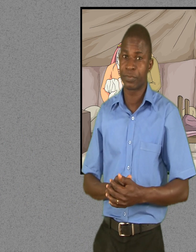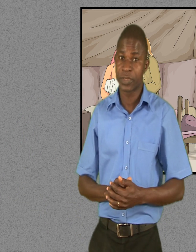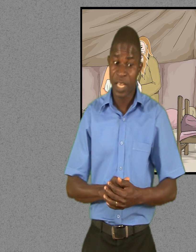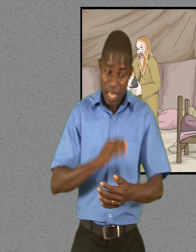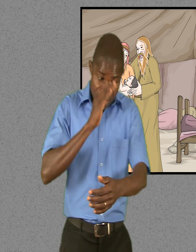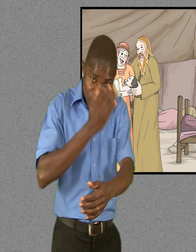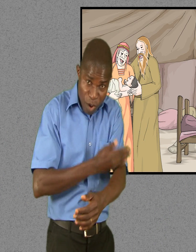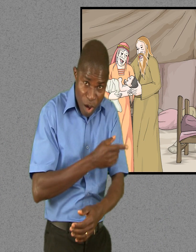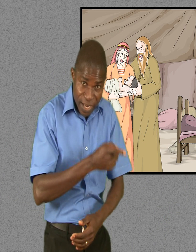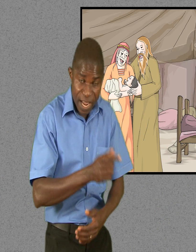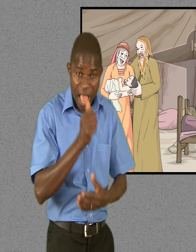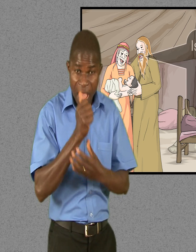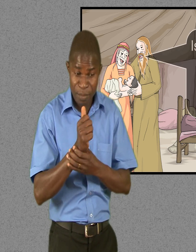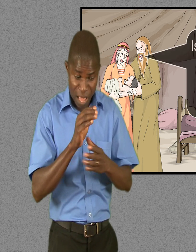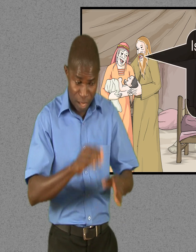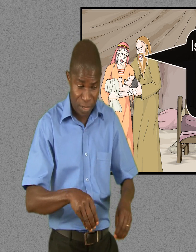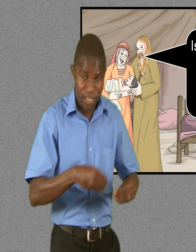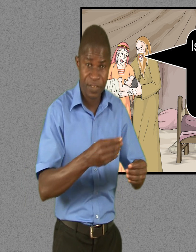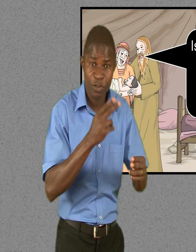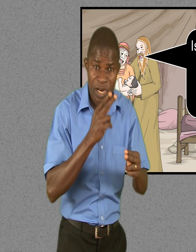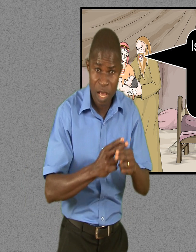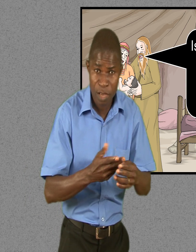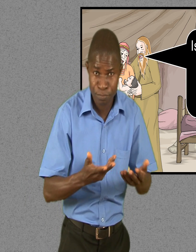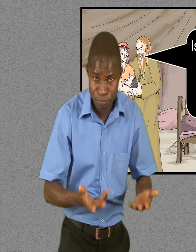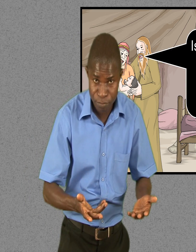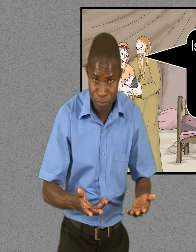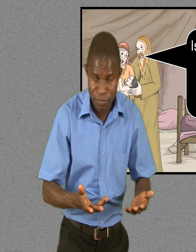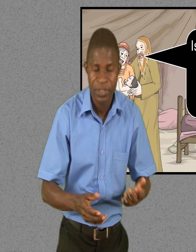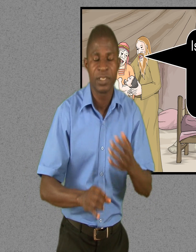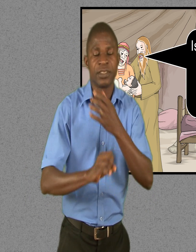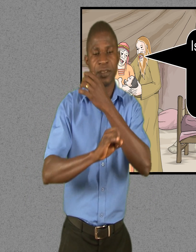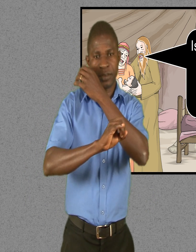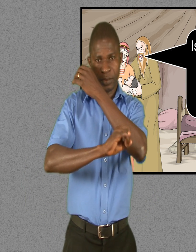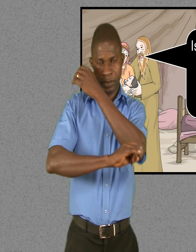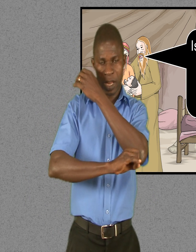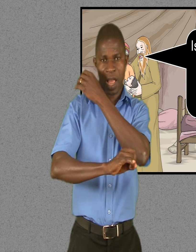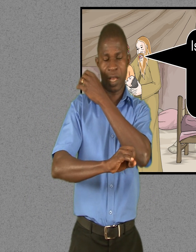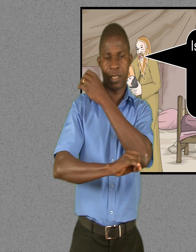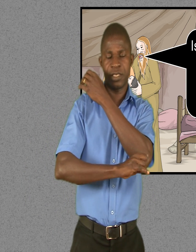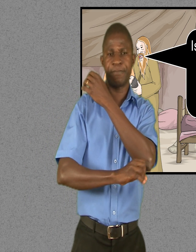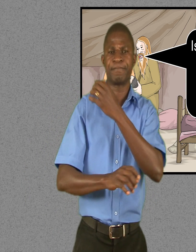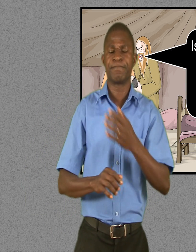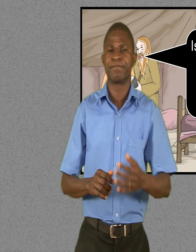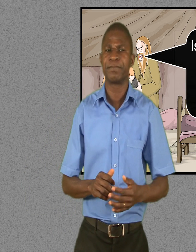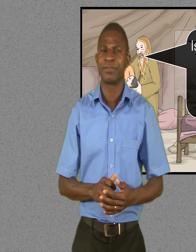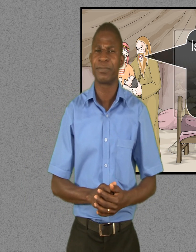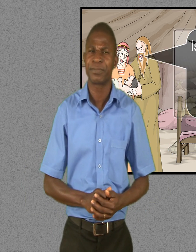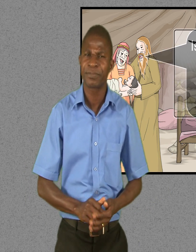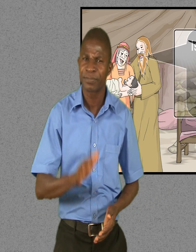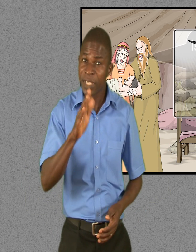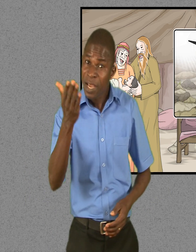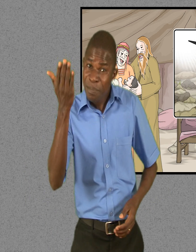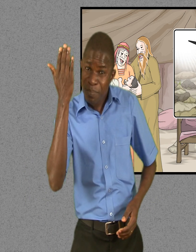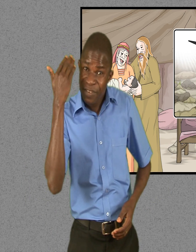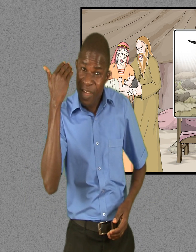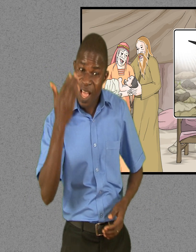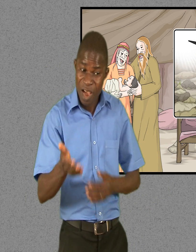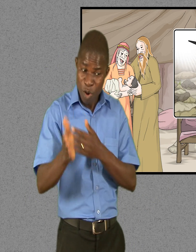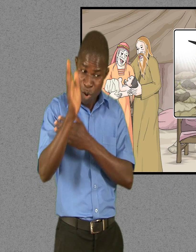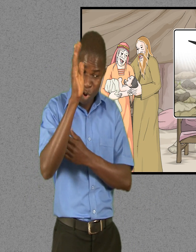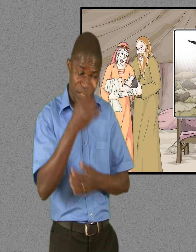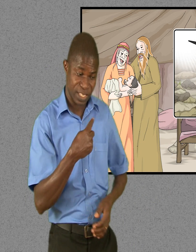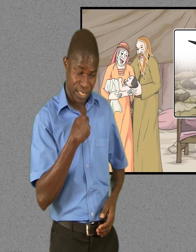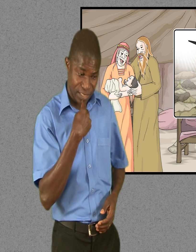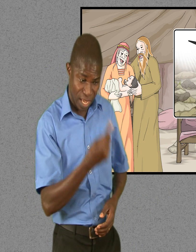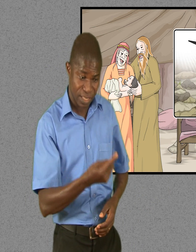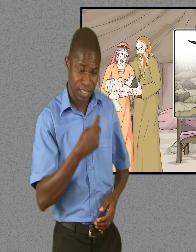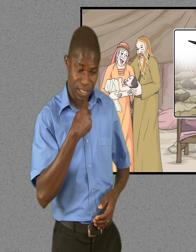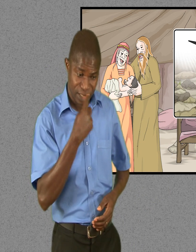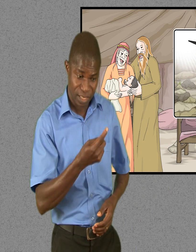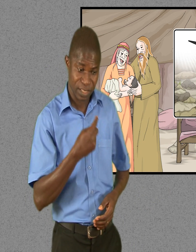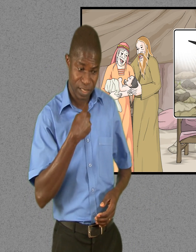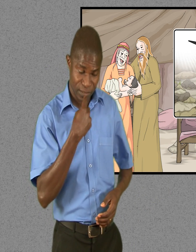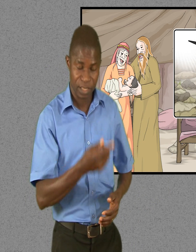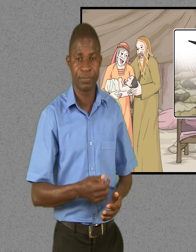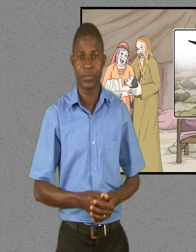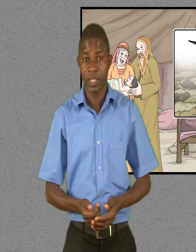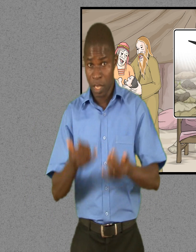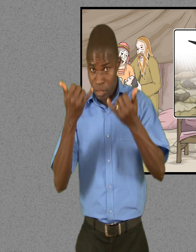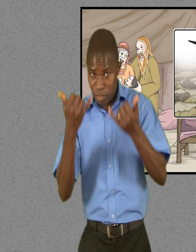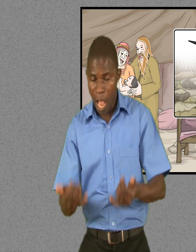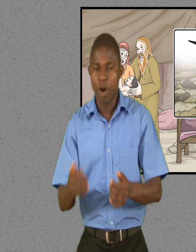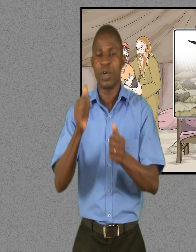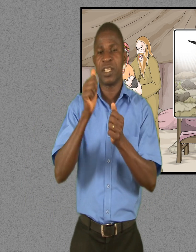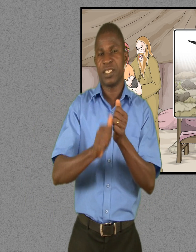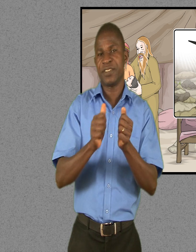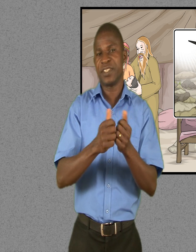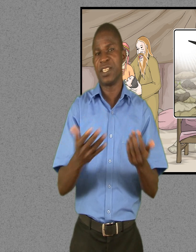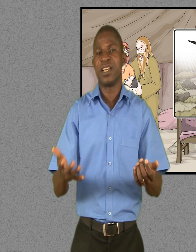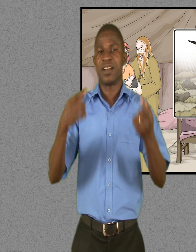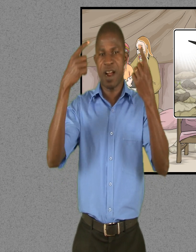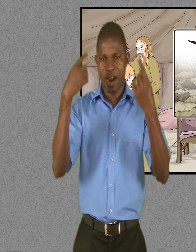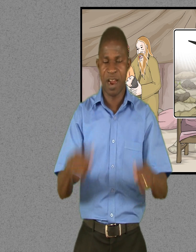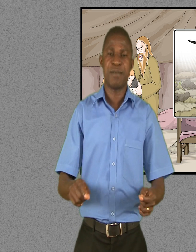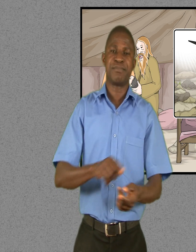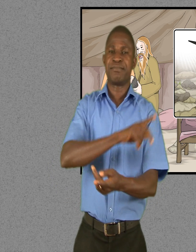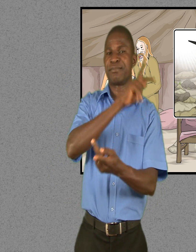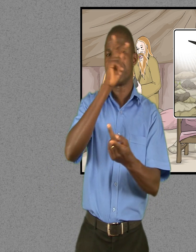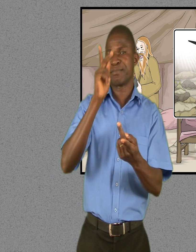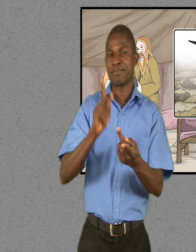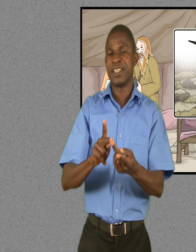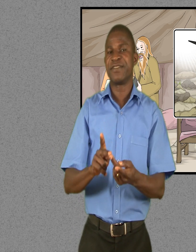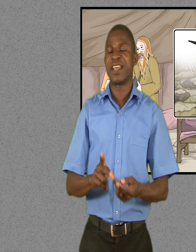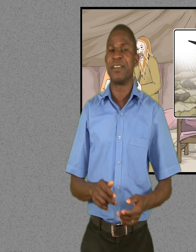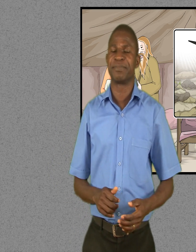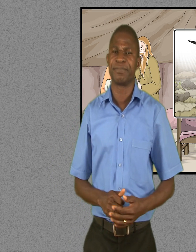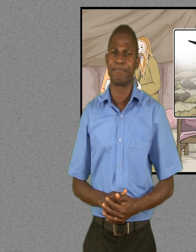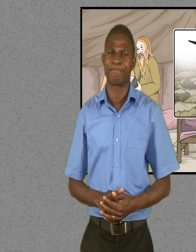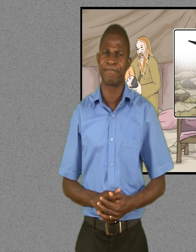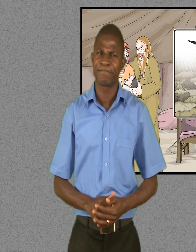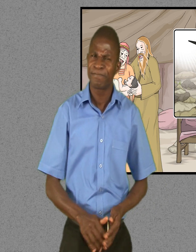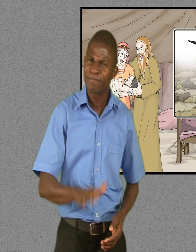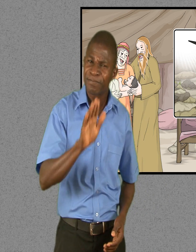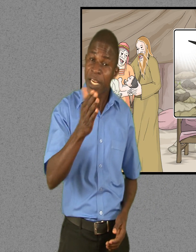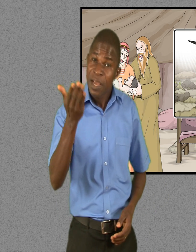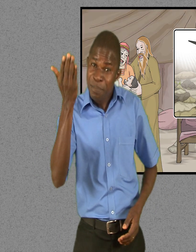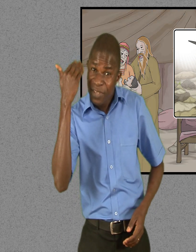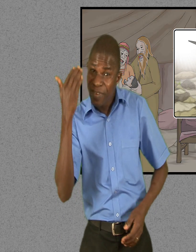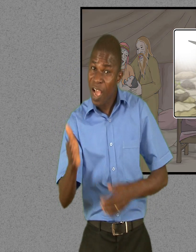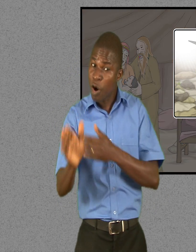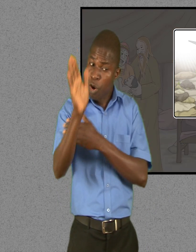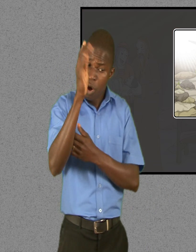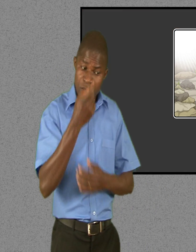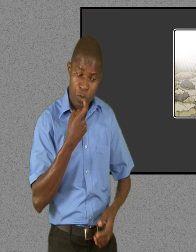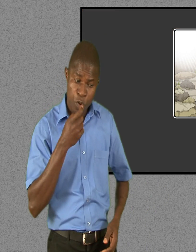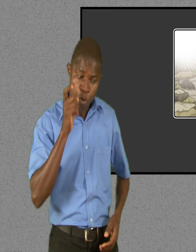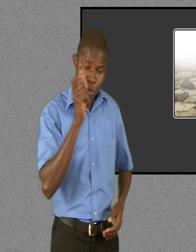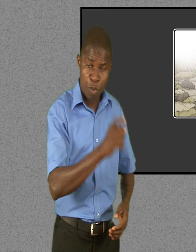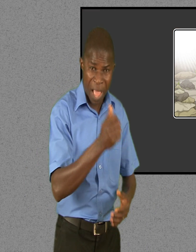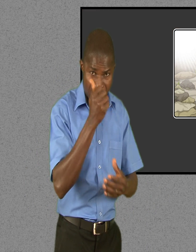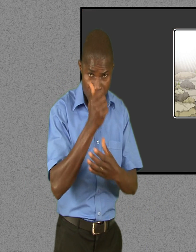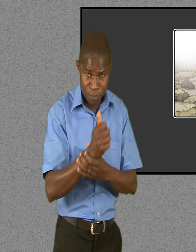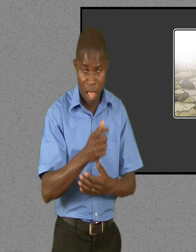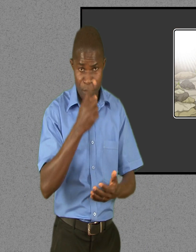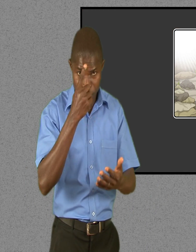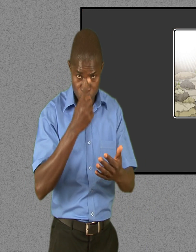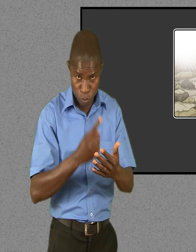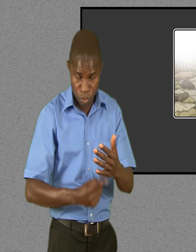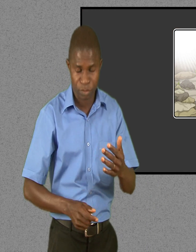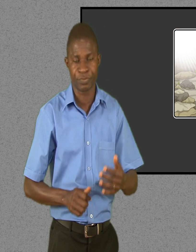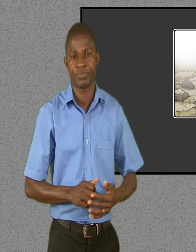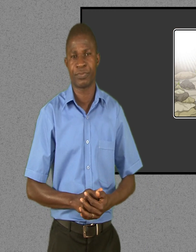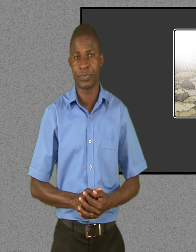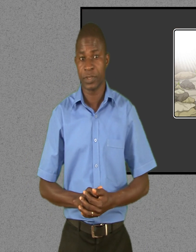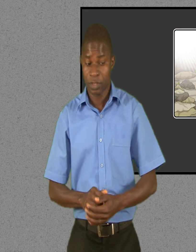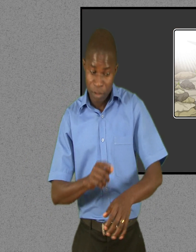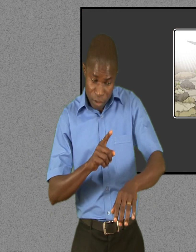And Abraham gave the name Isaac to the son Sarah bore to him.